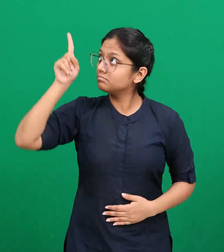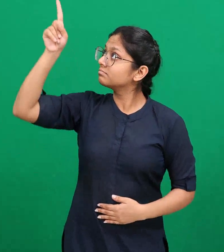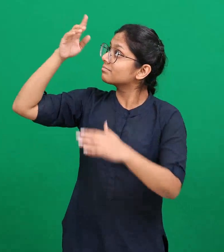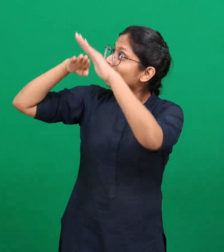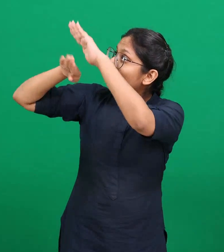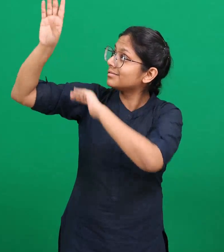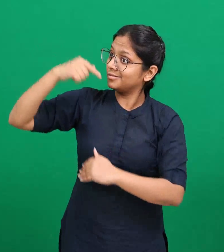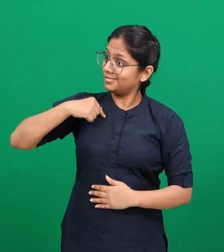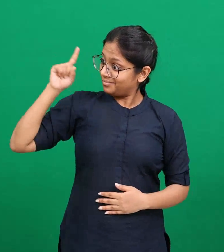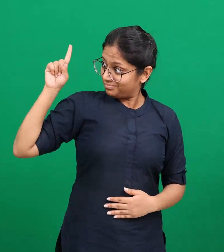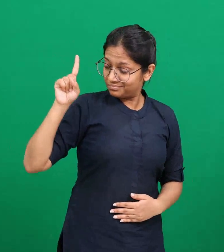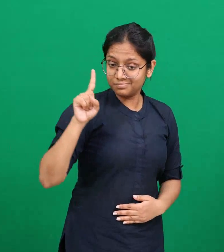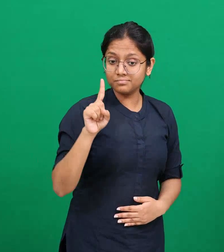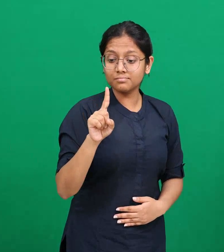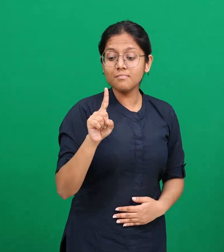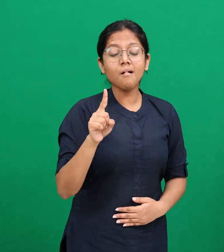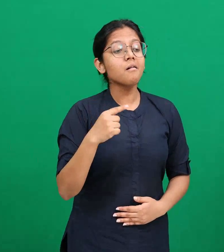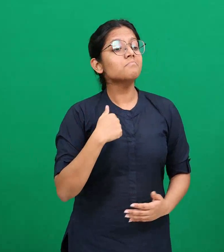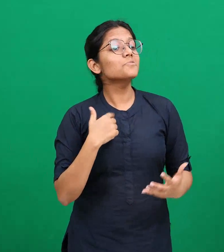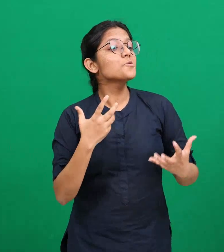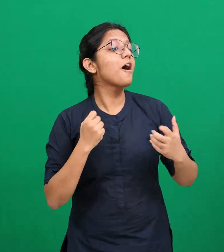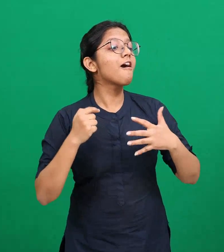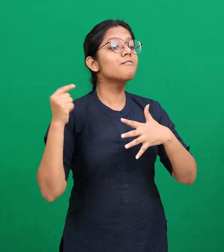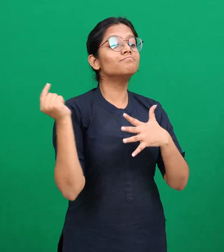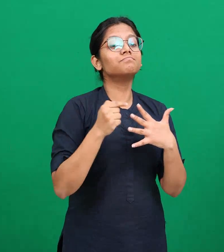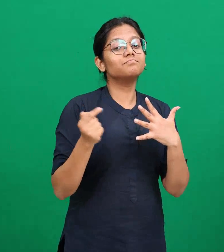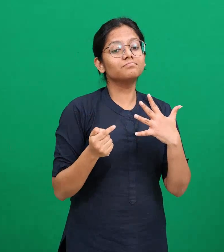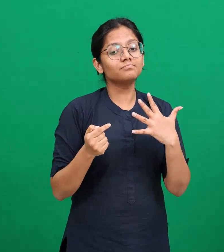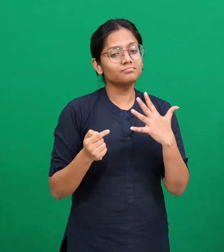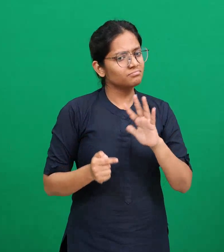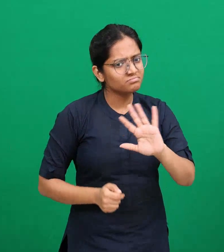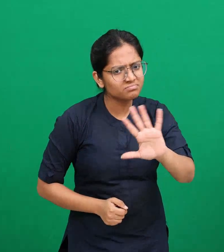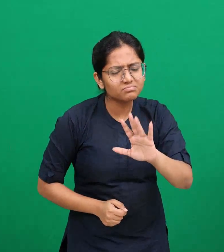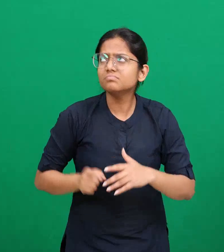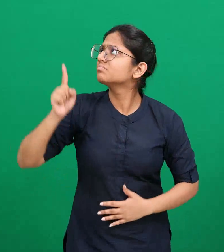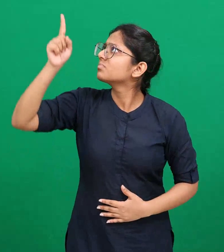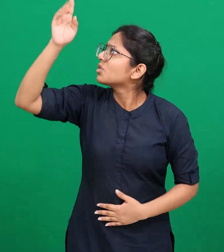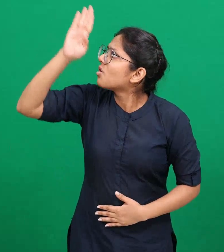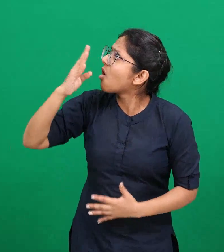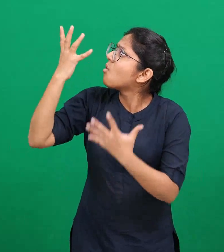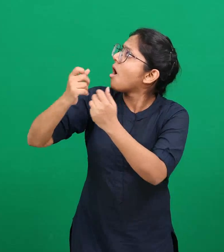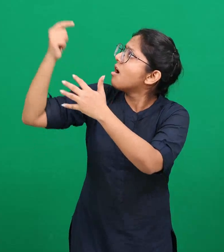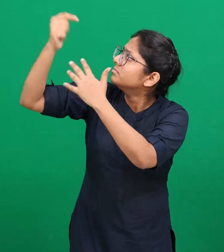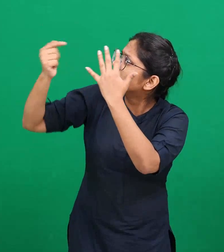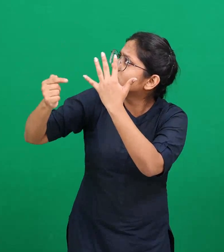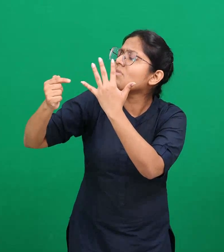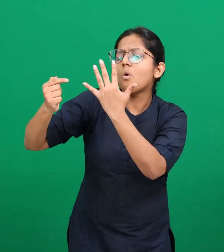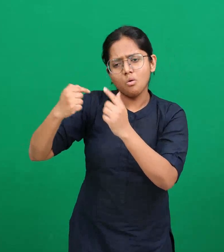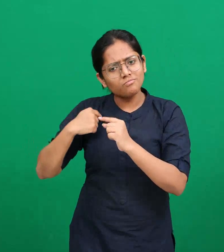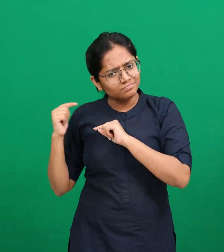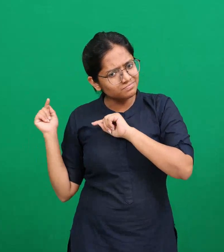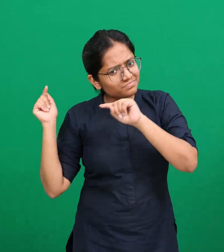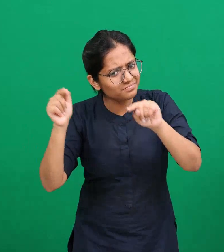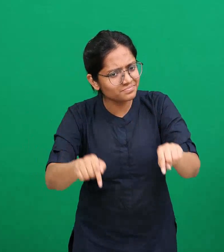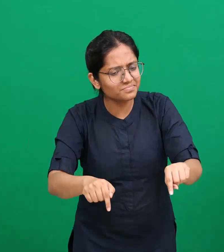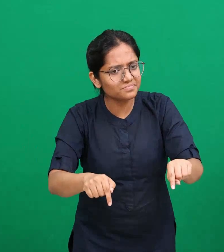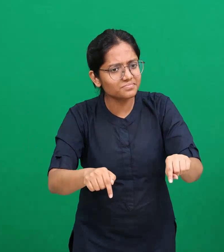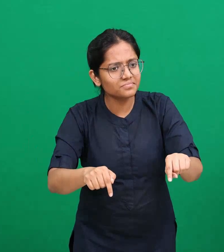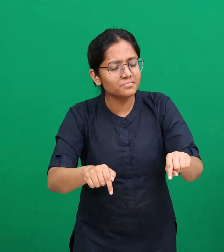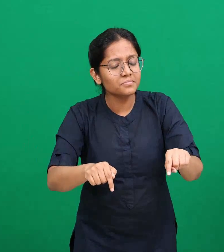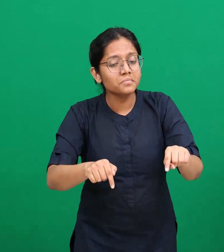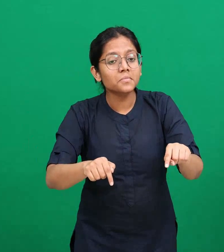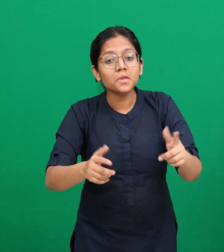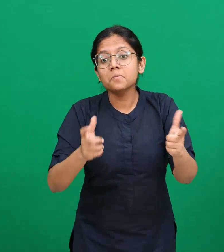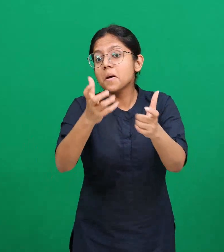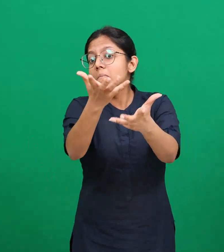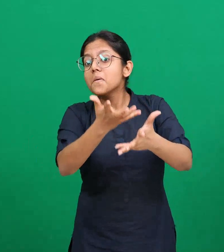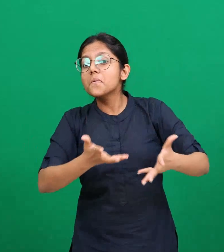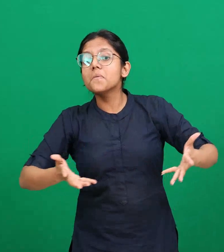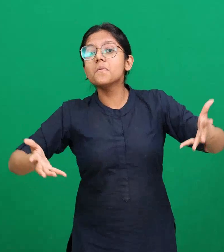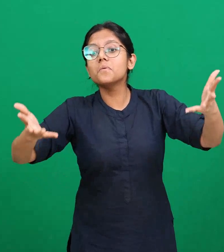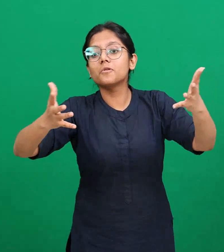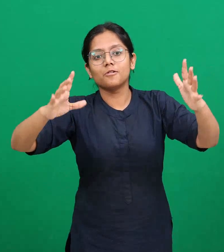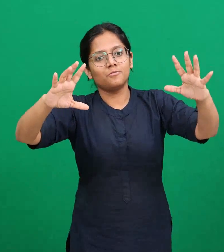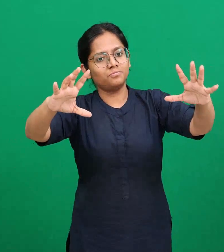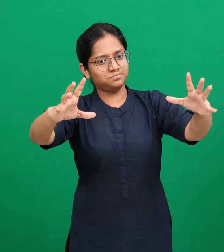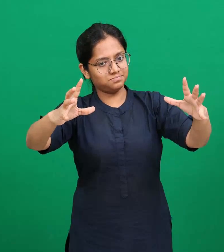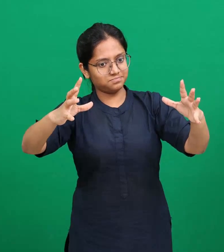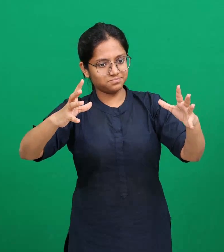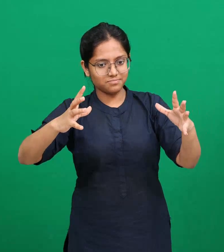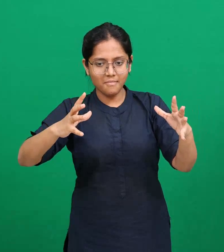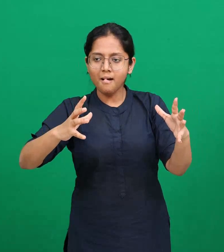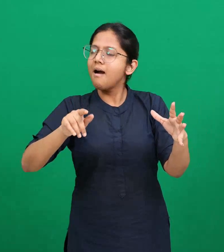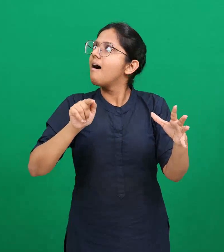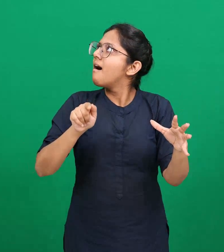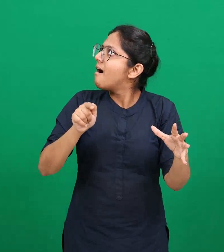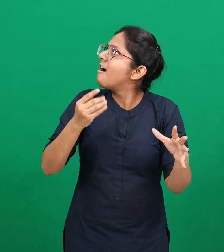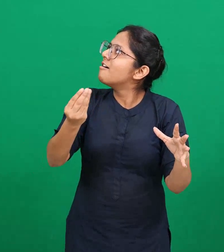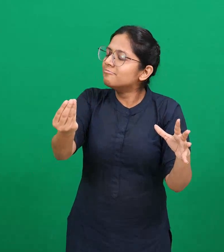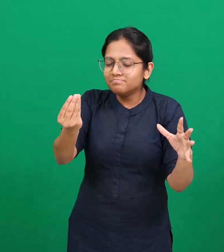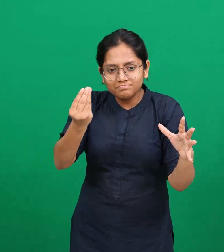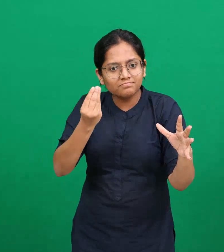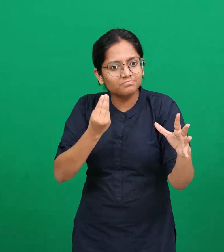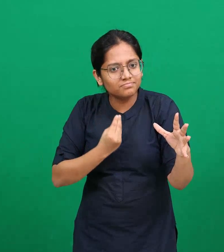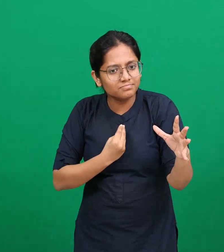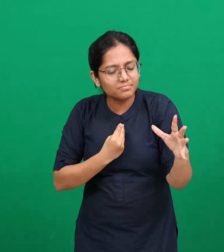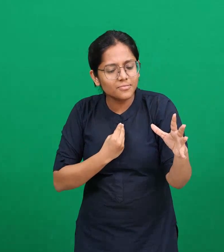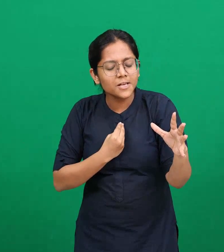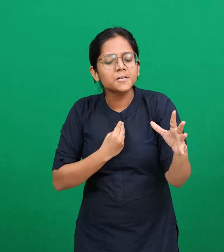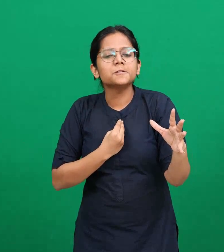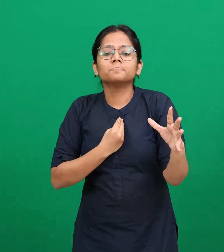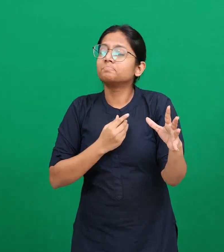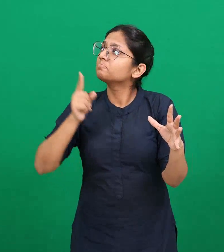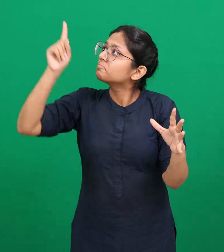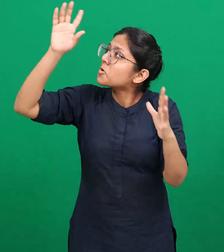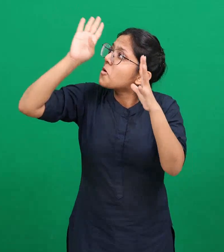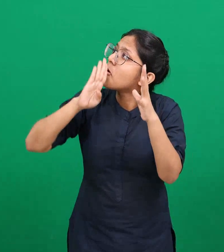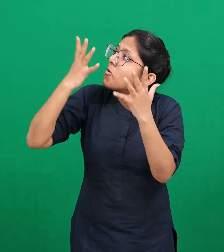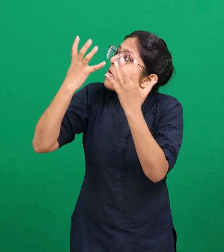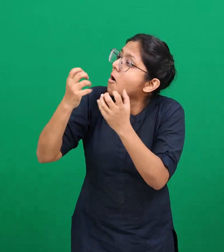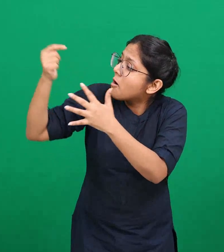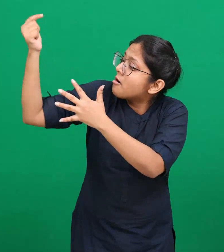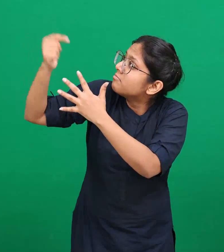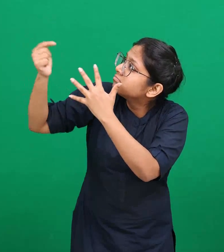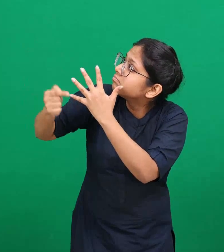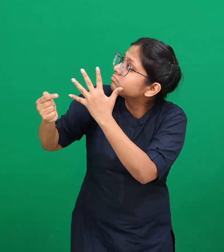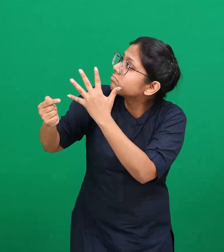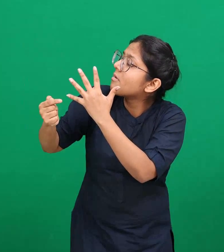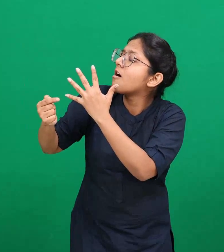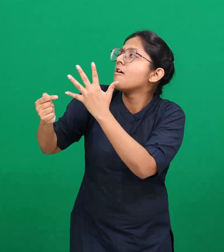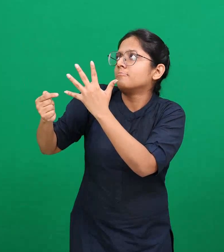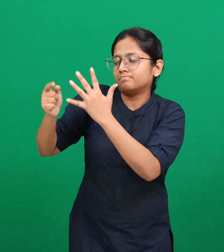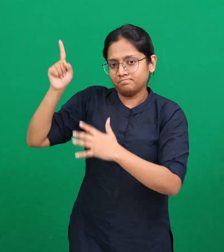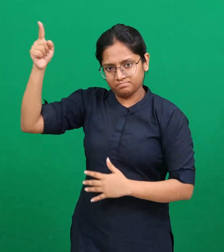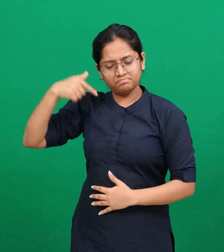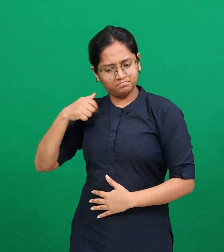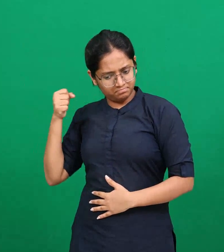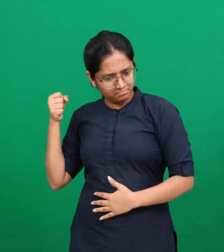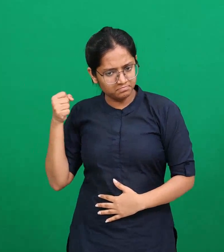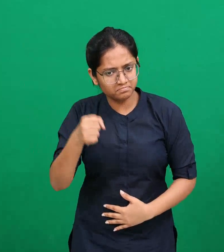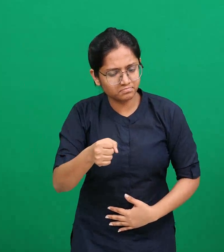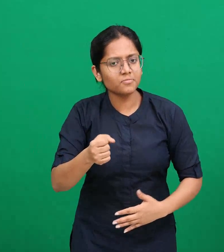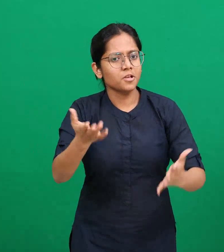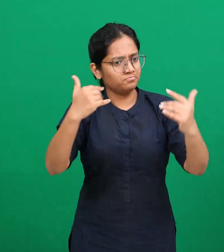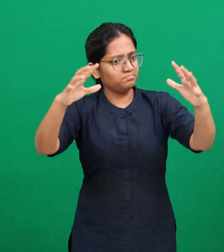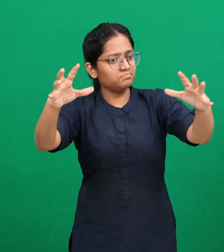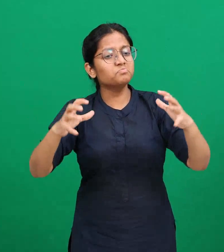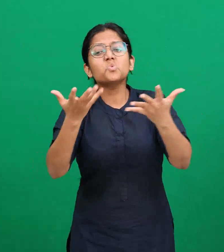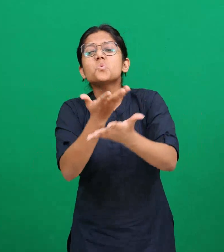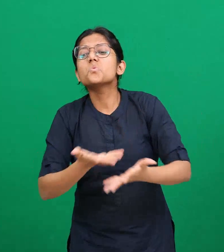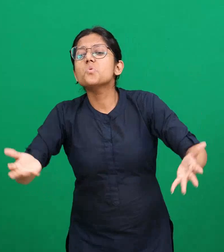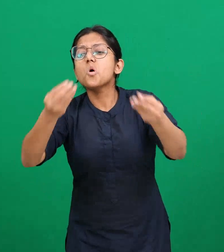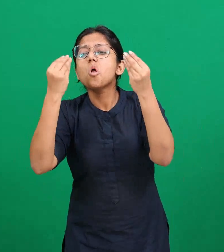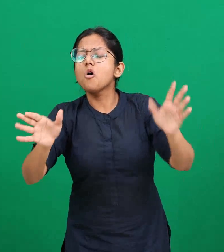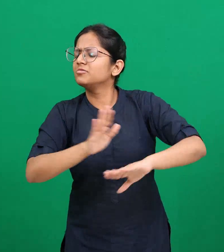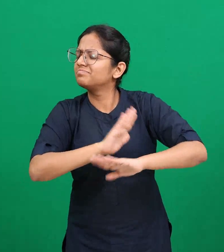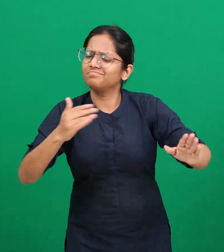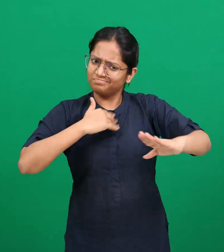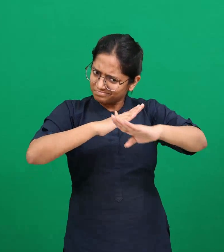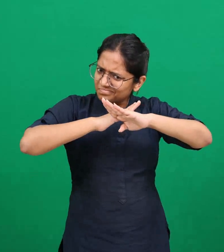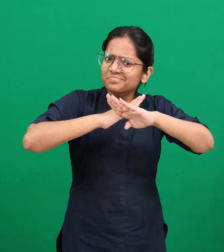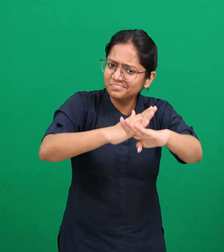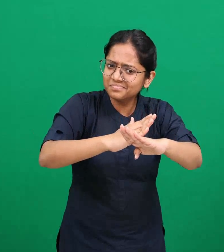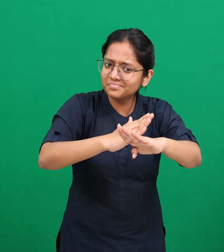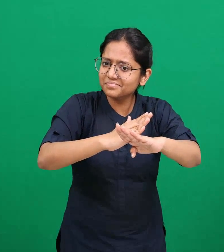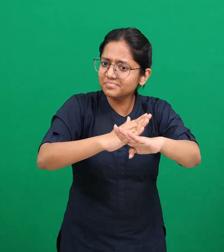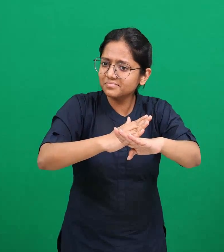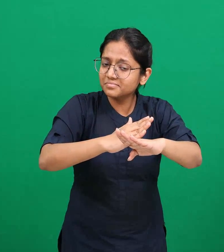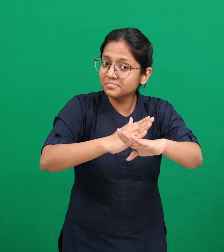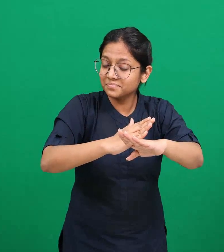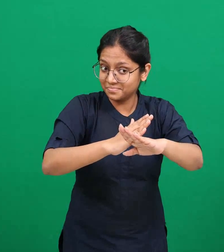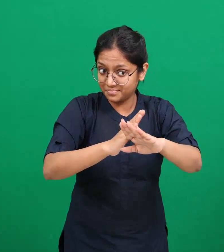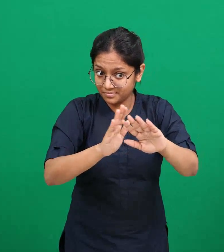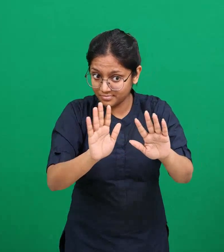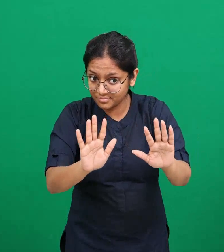For I have come down from heaven, not to do My own will, but to do the will of Him who sent Me.